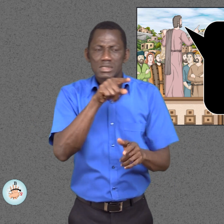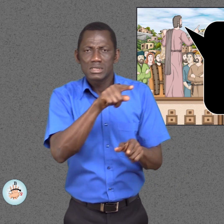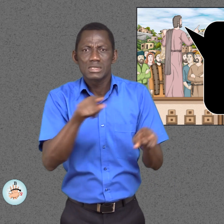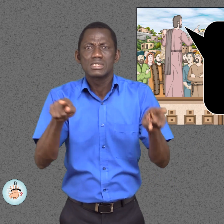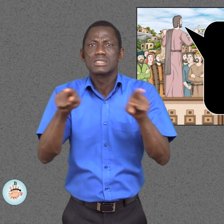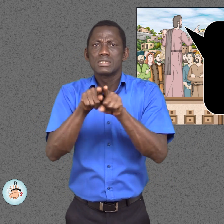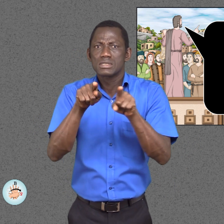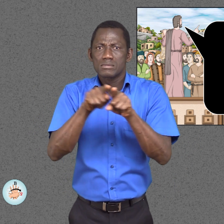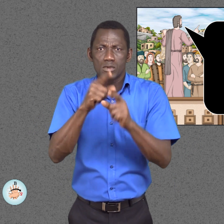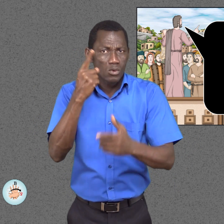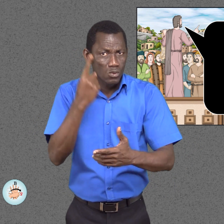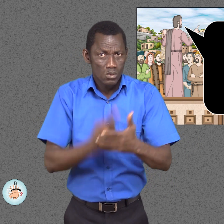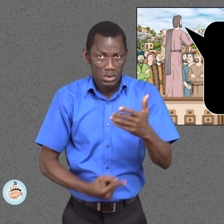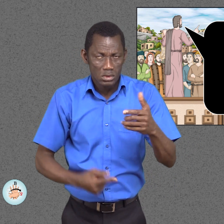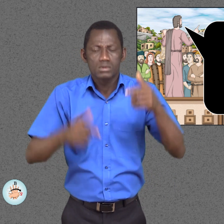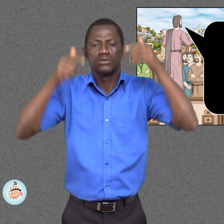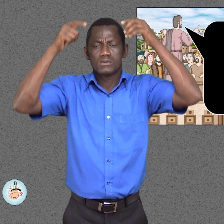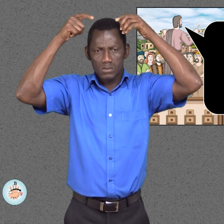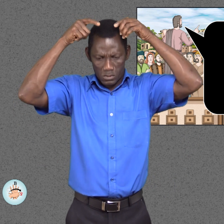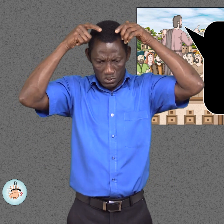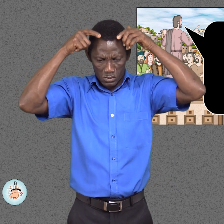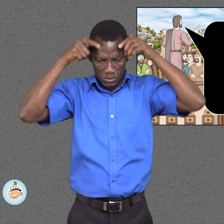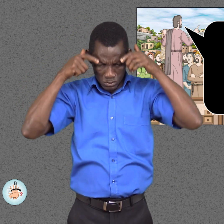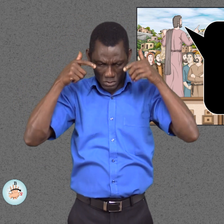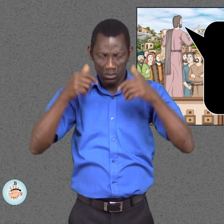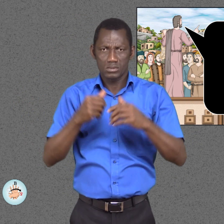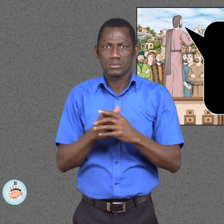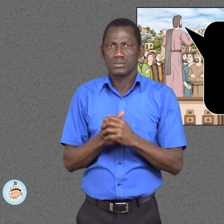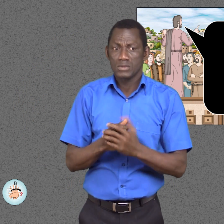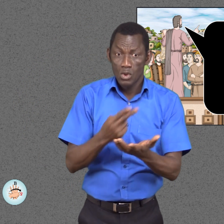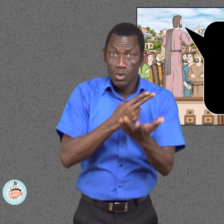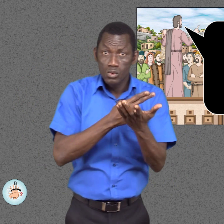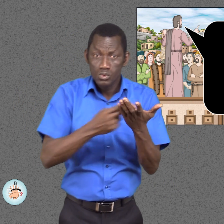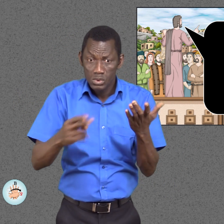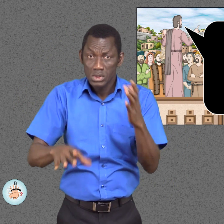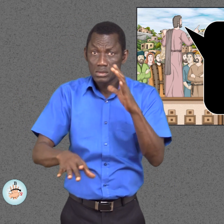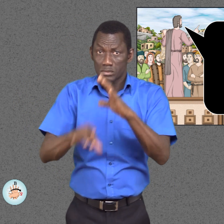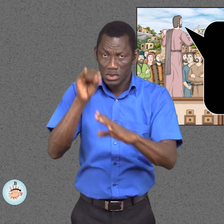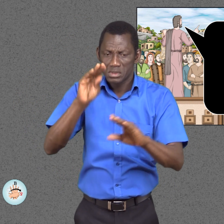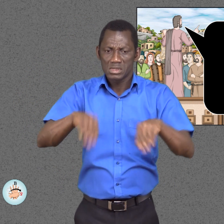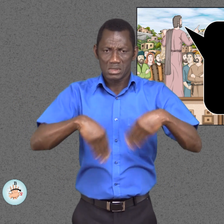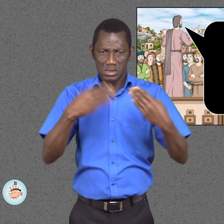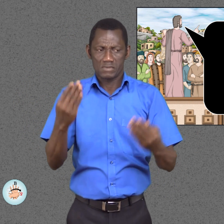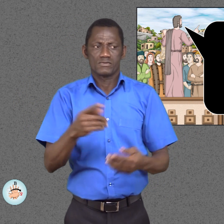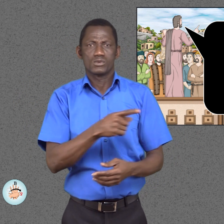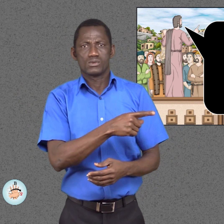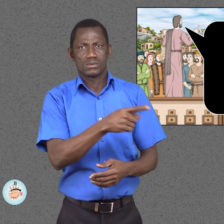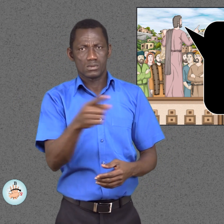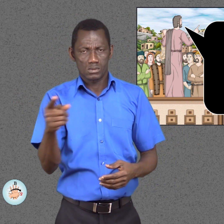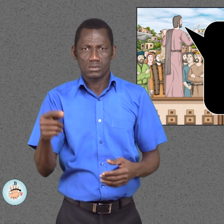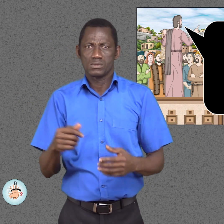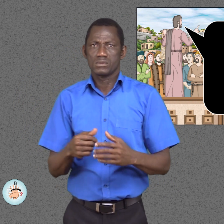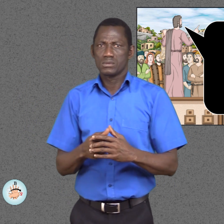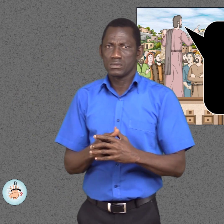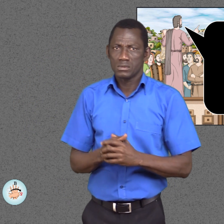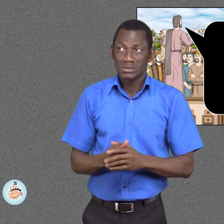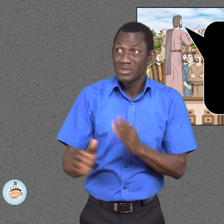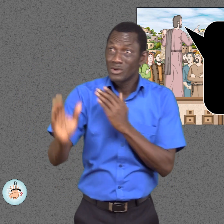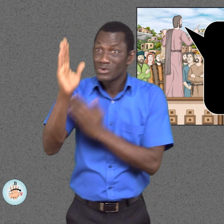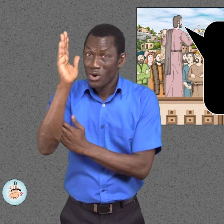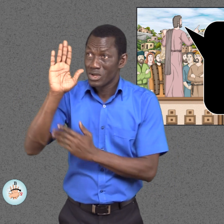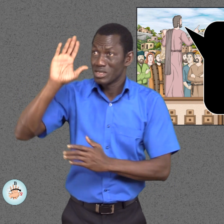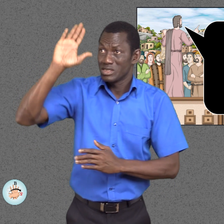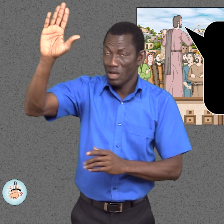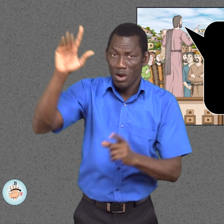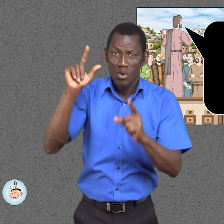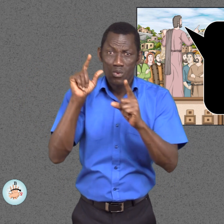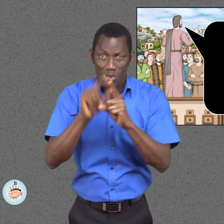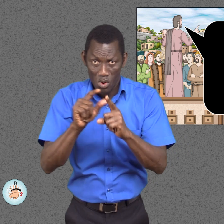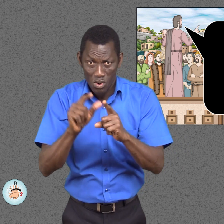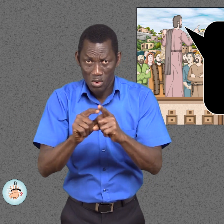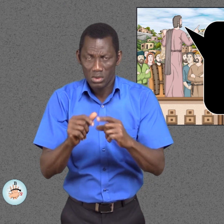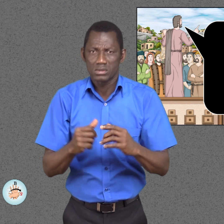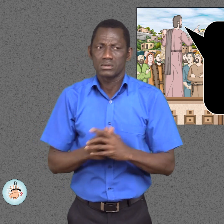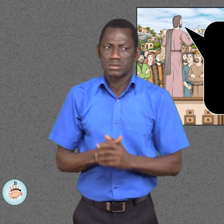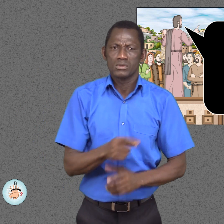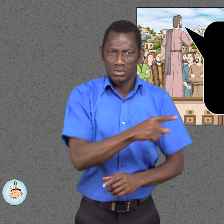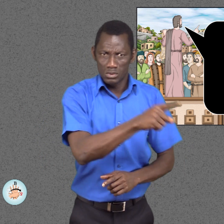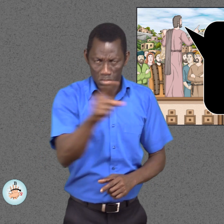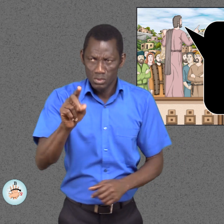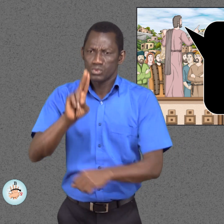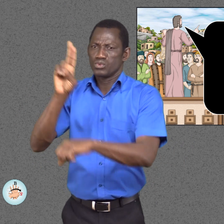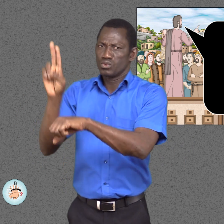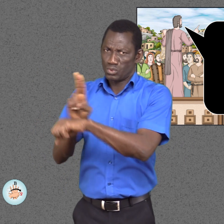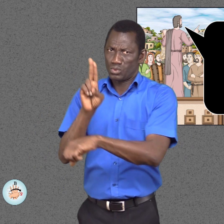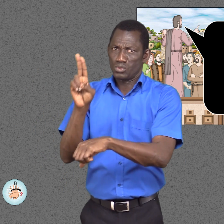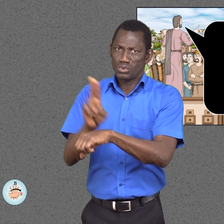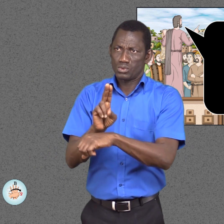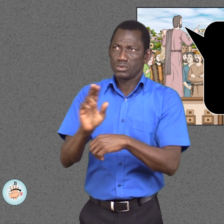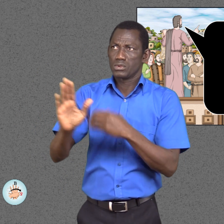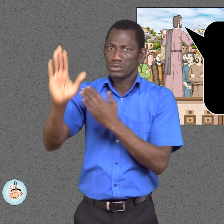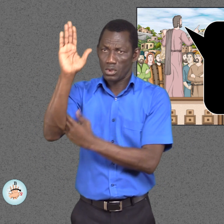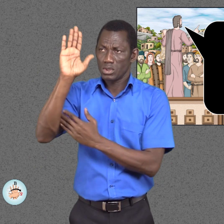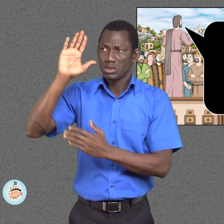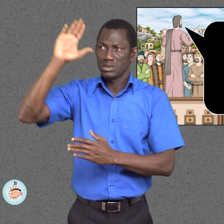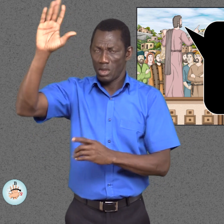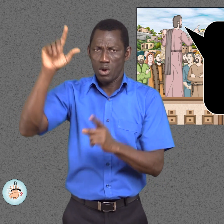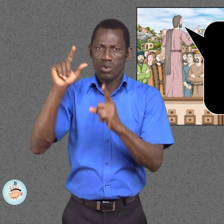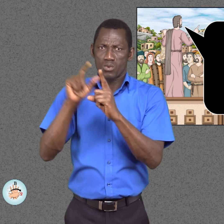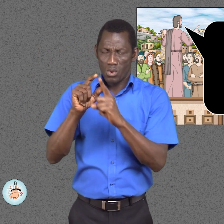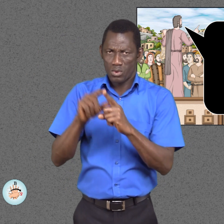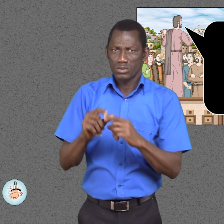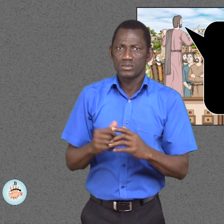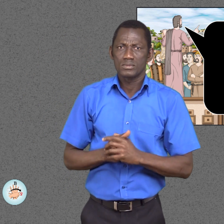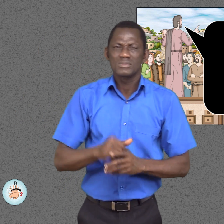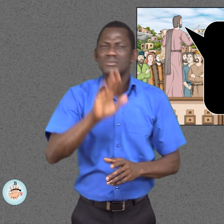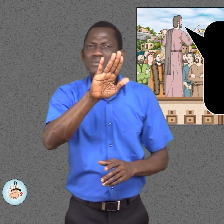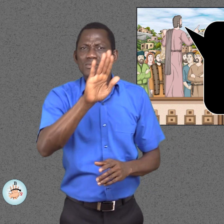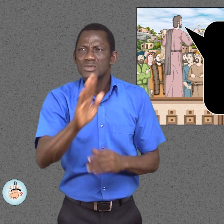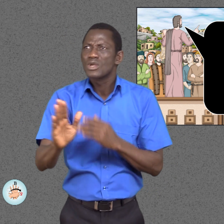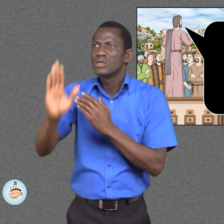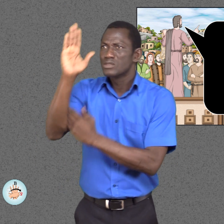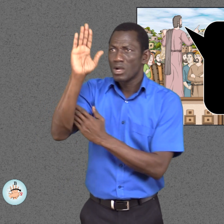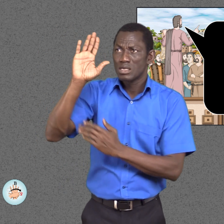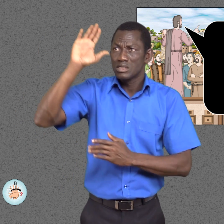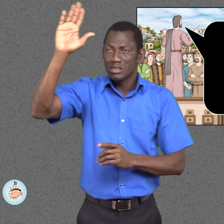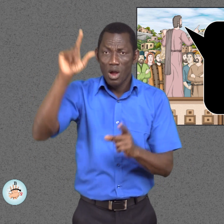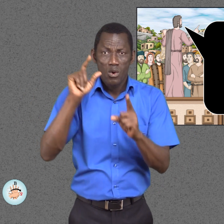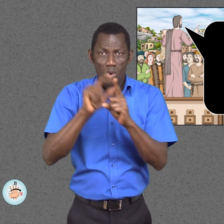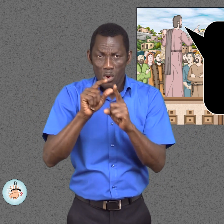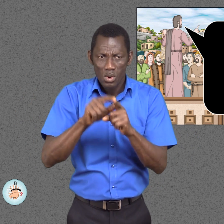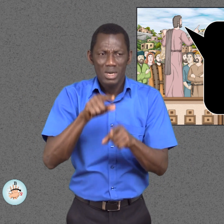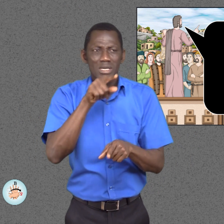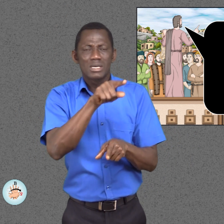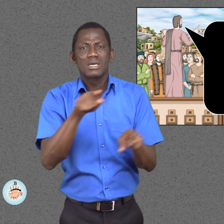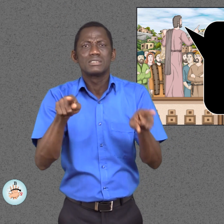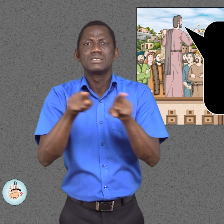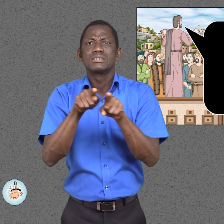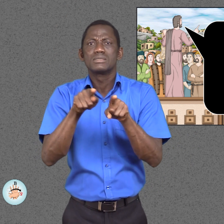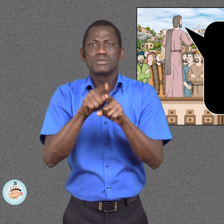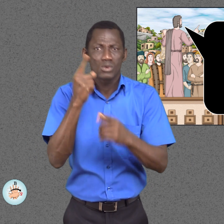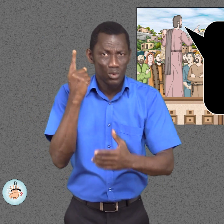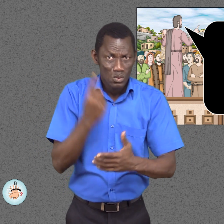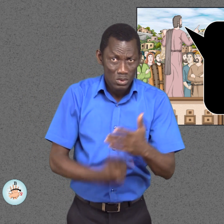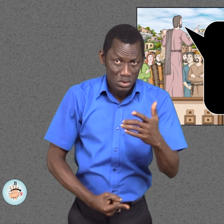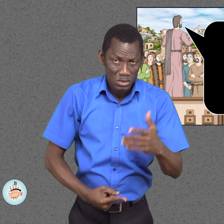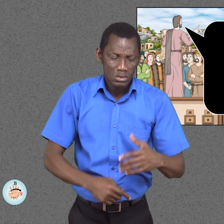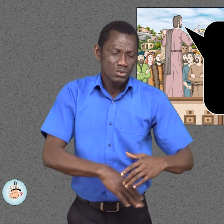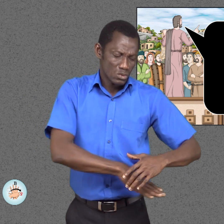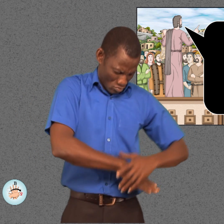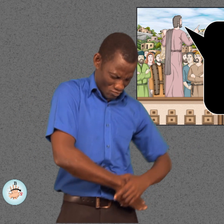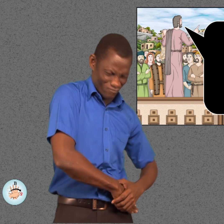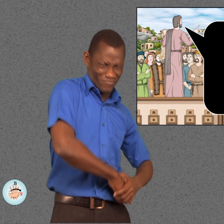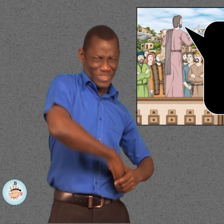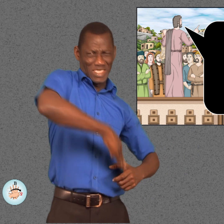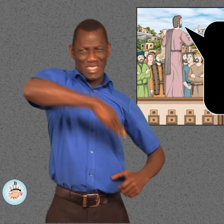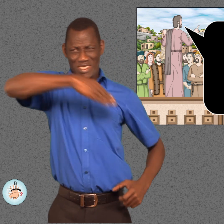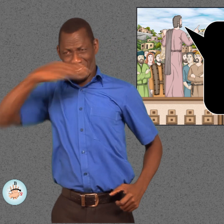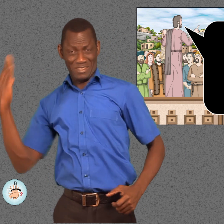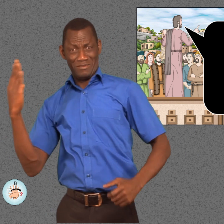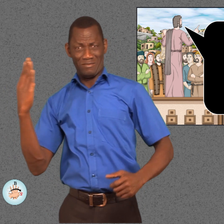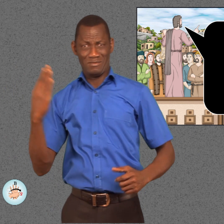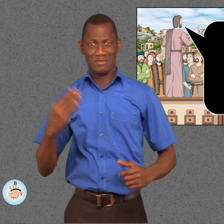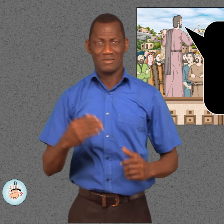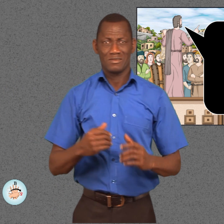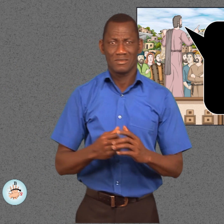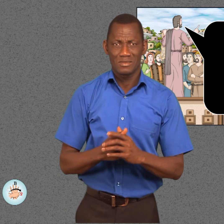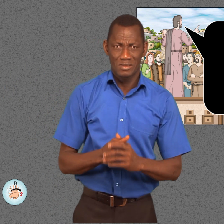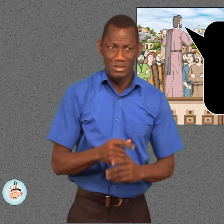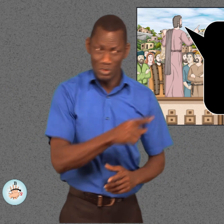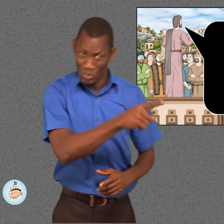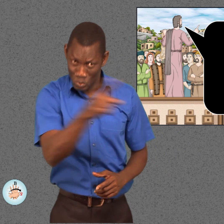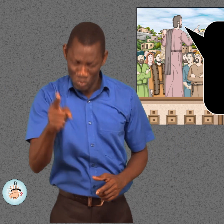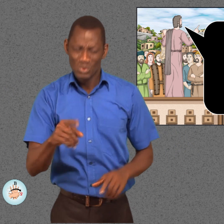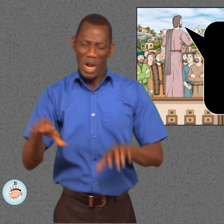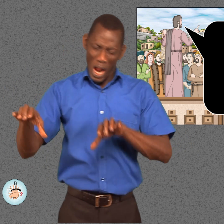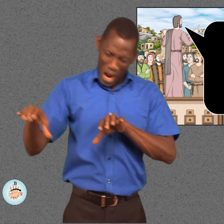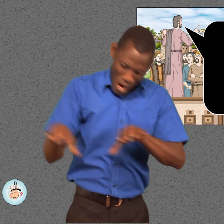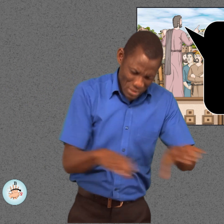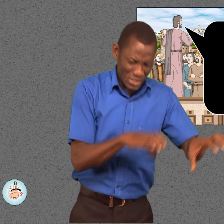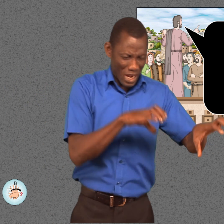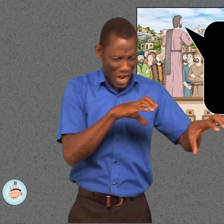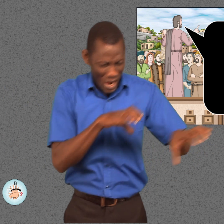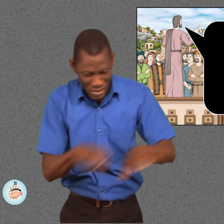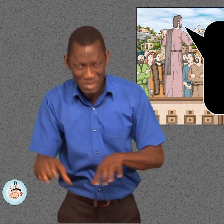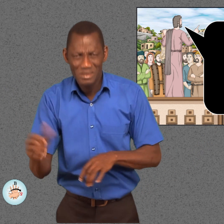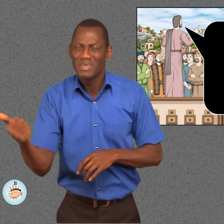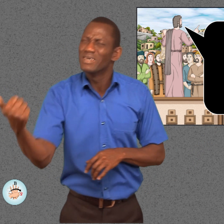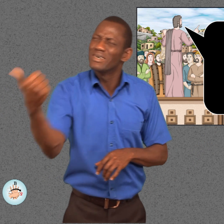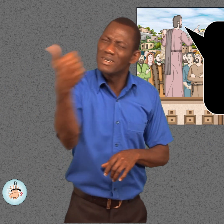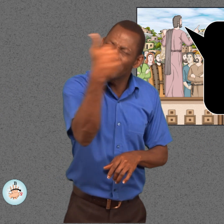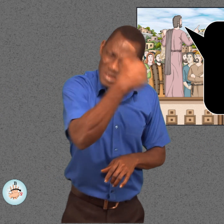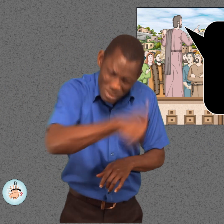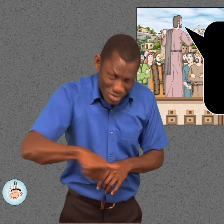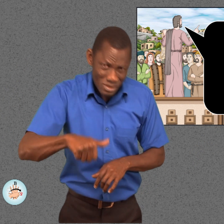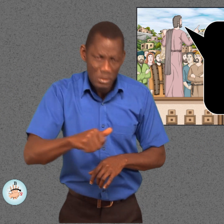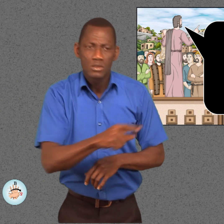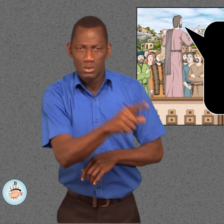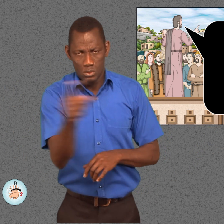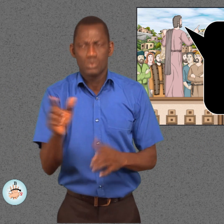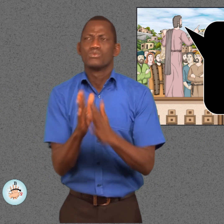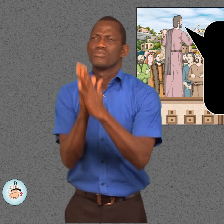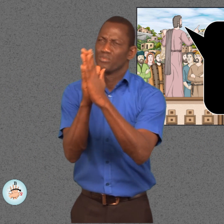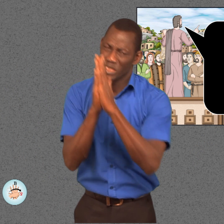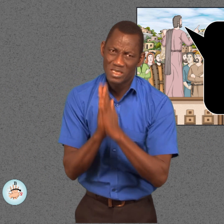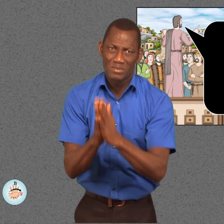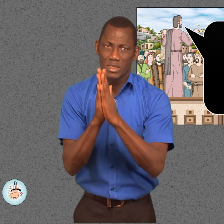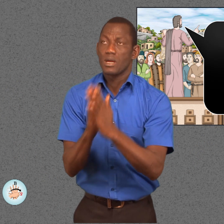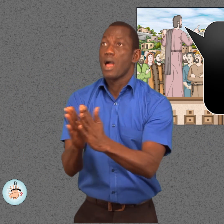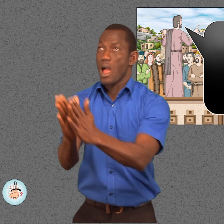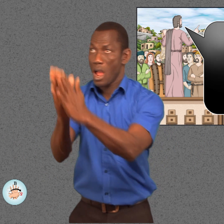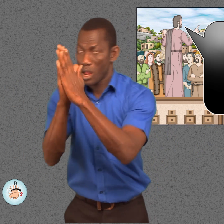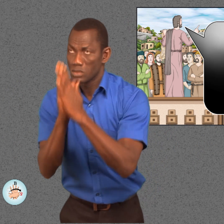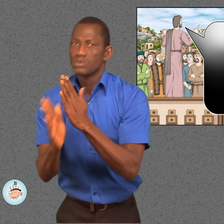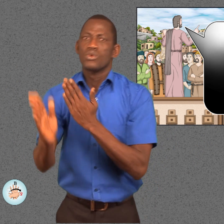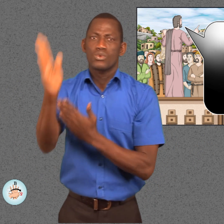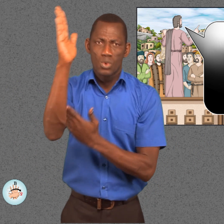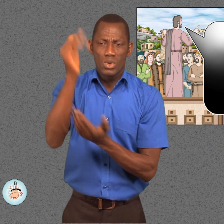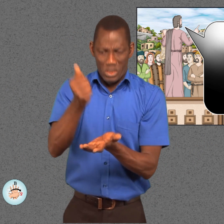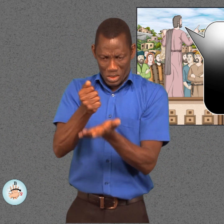And take the helmet of salvation and the sword of the Spirit, which is the word of God.